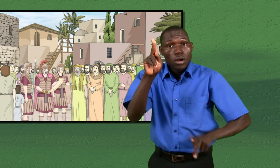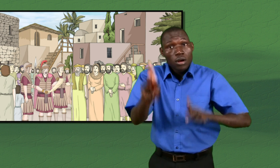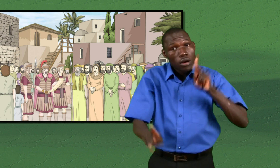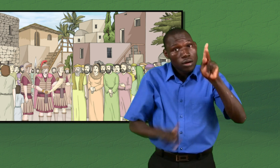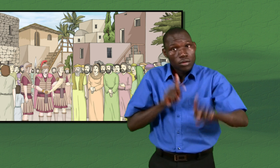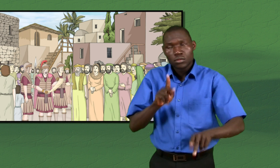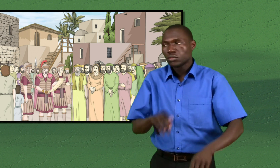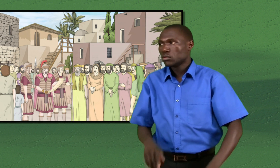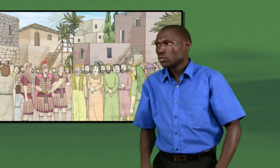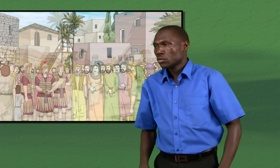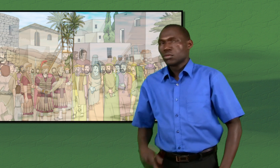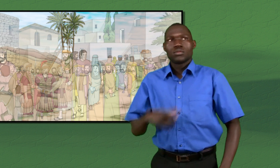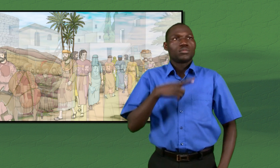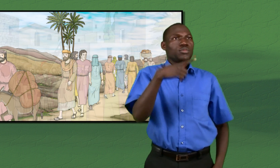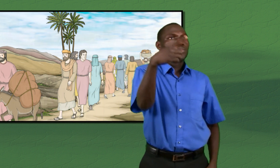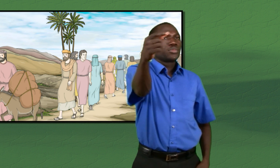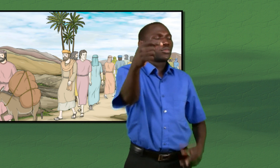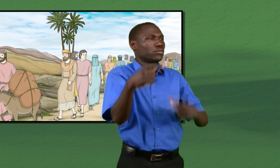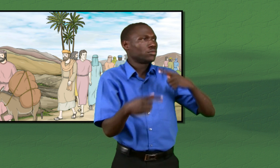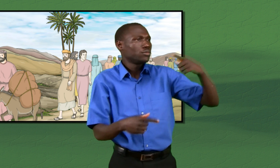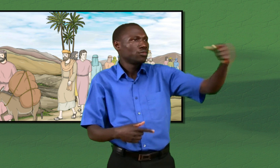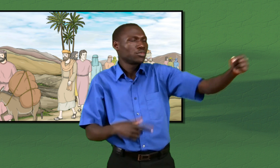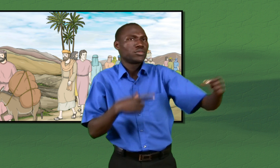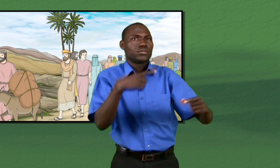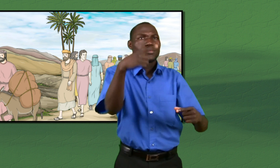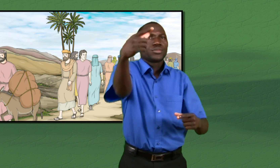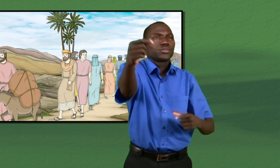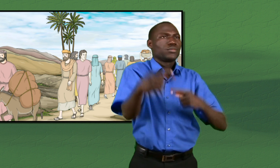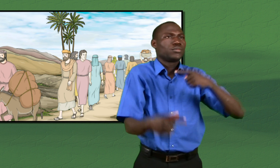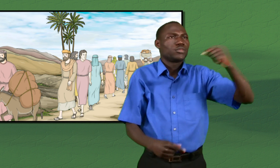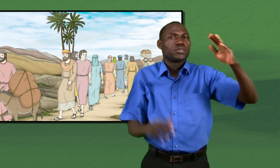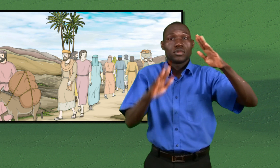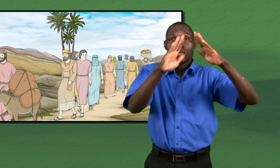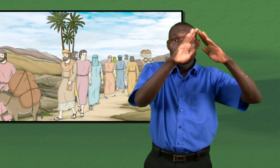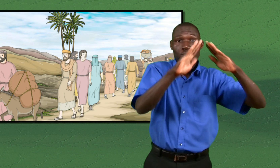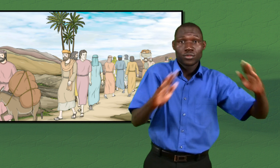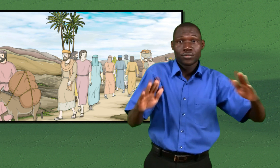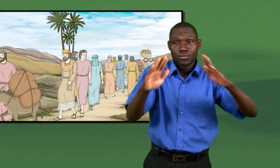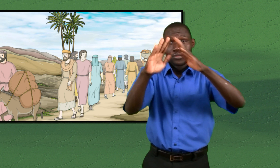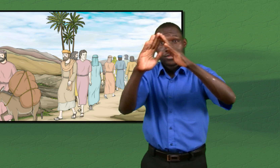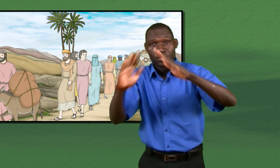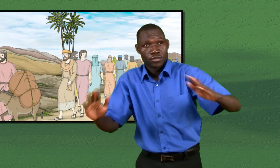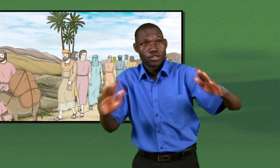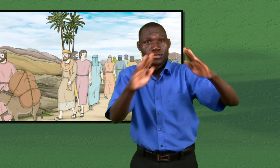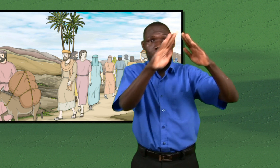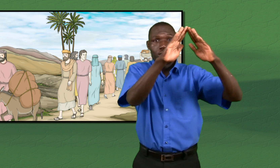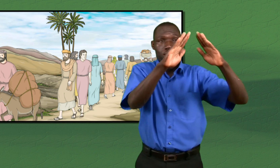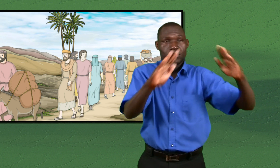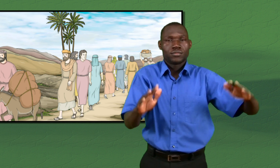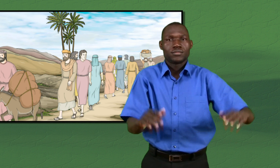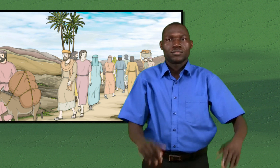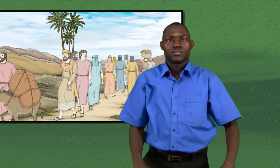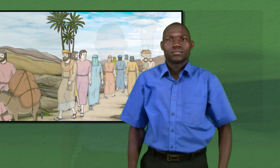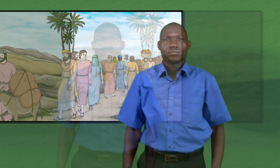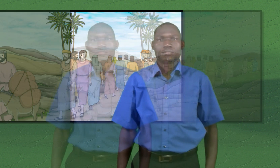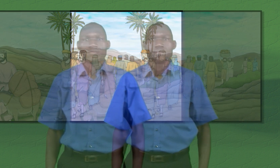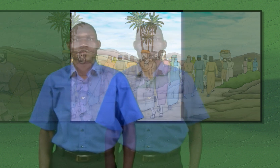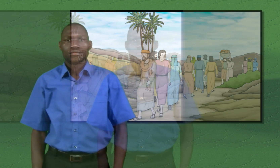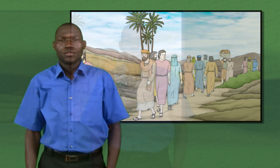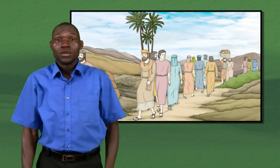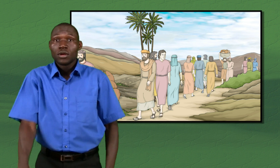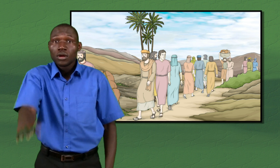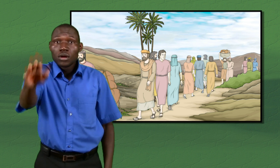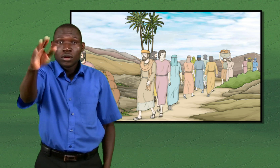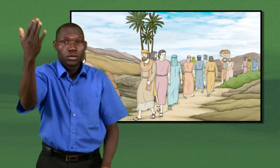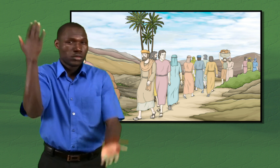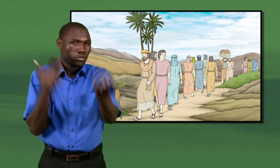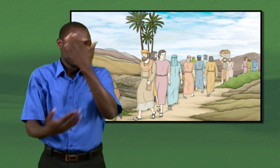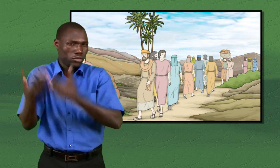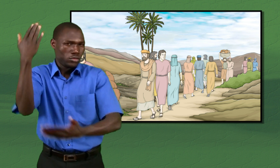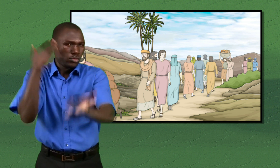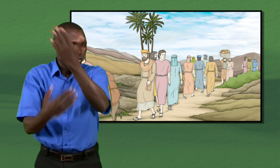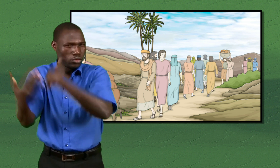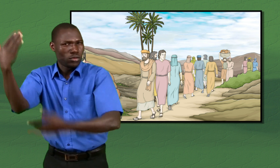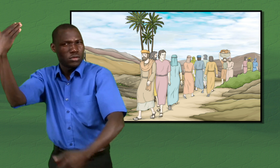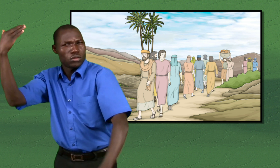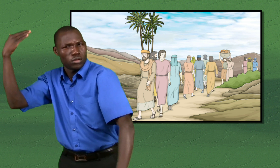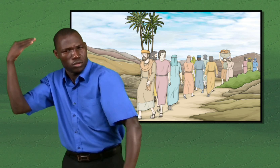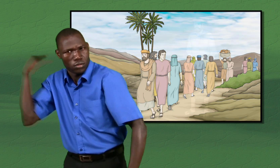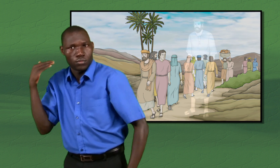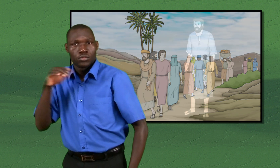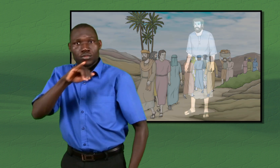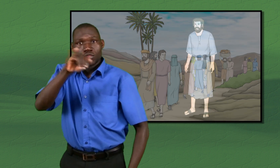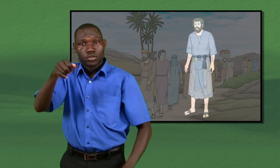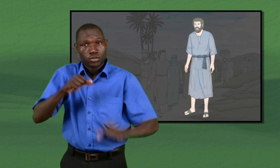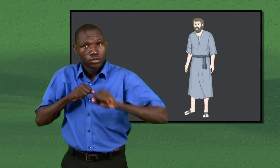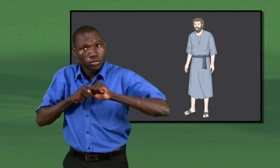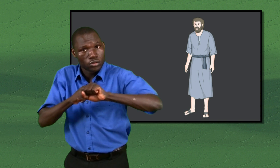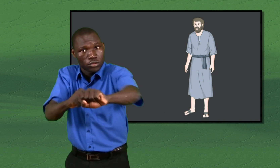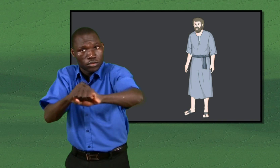And everyone went to his own town to register.